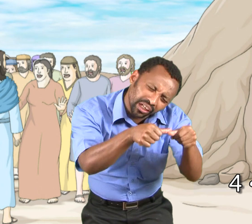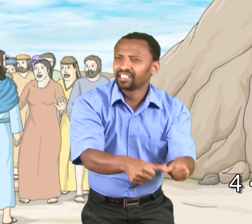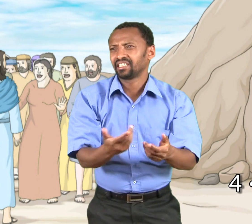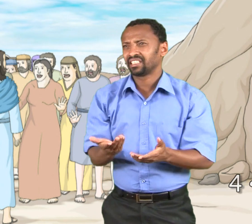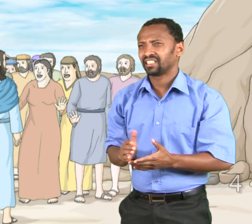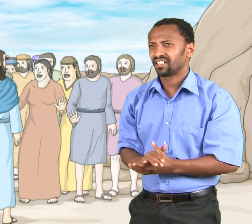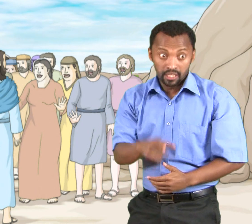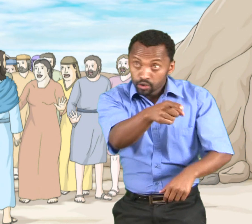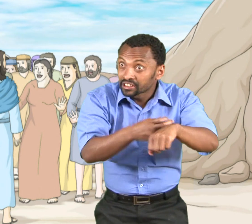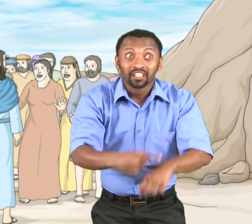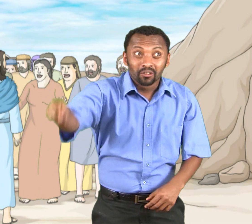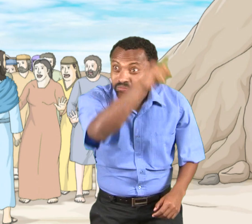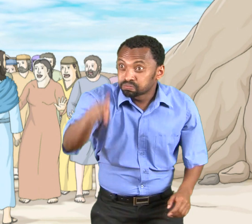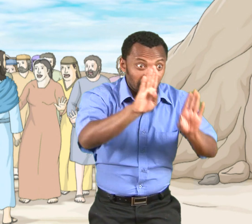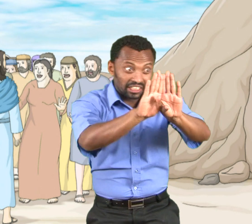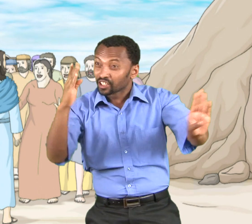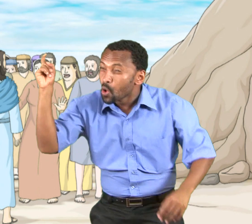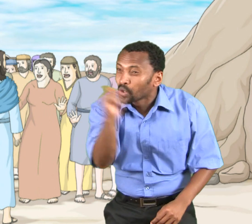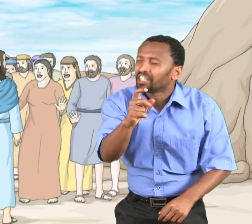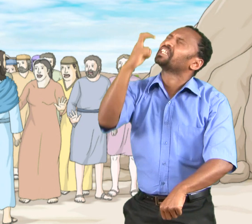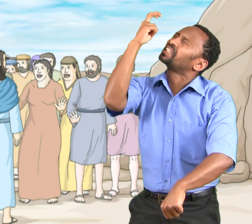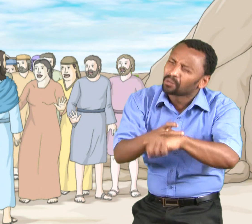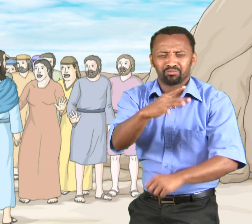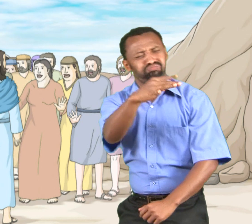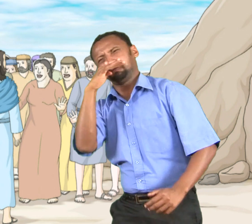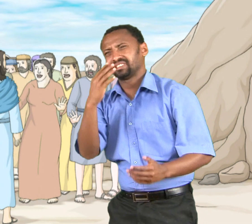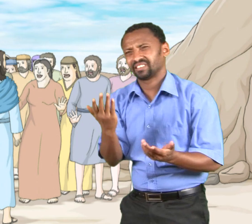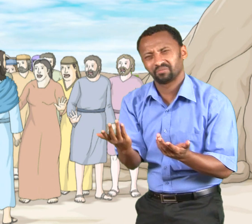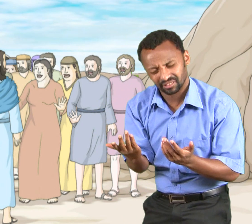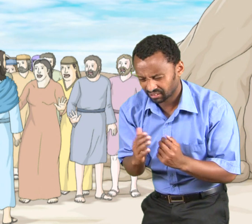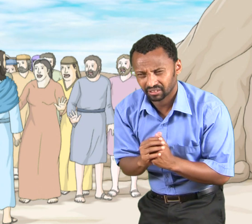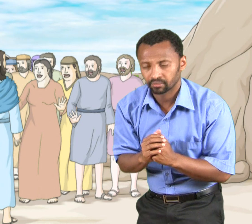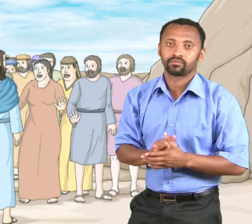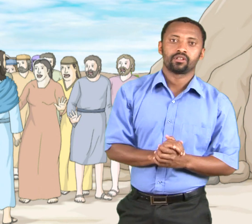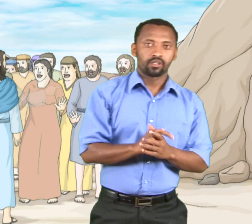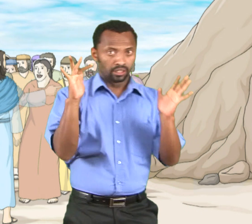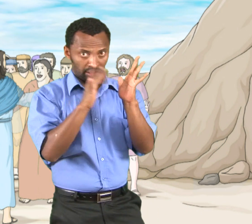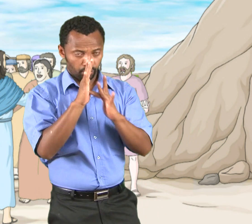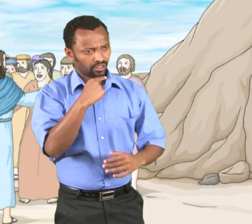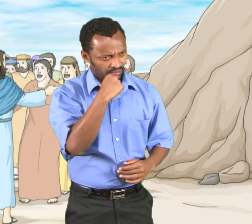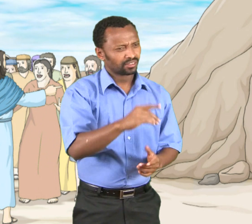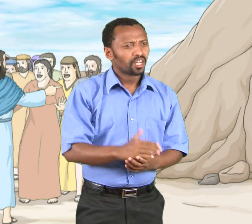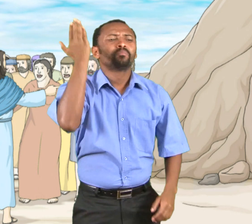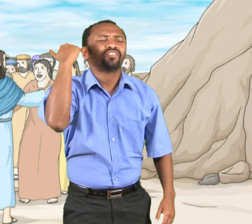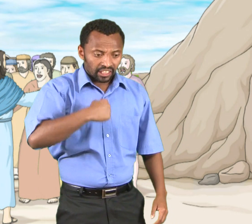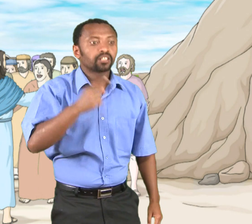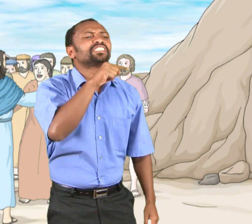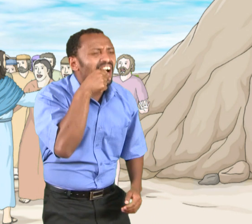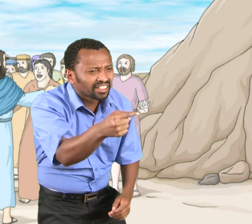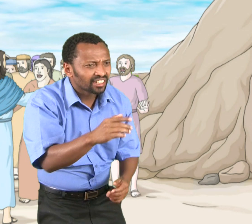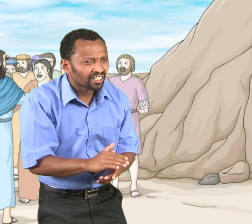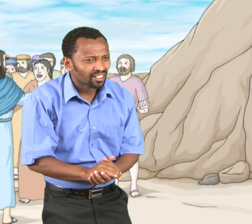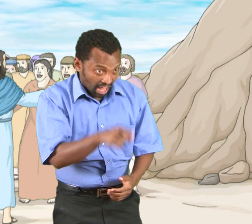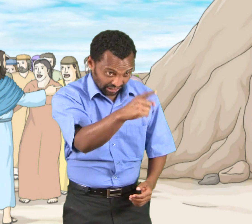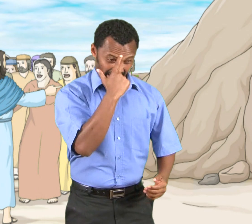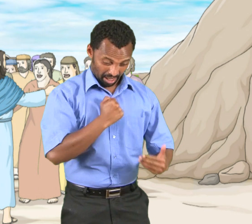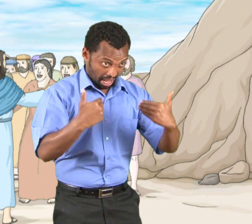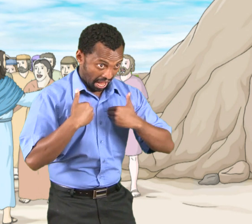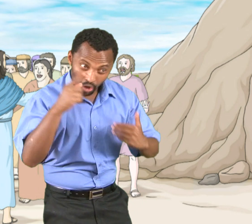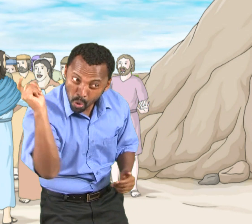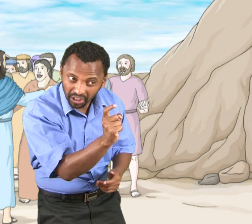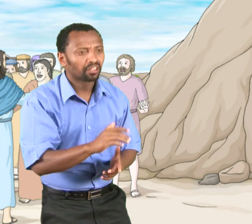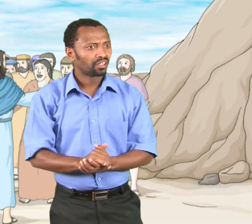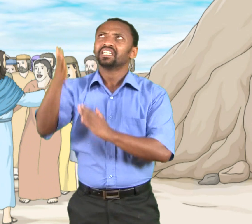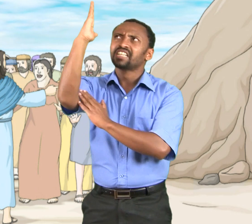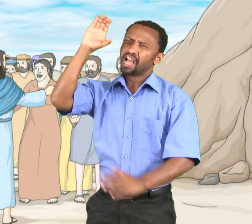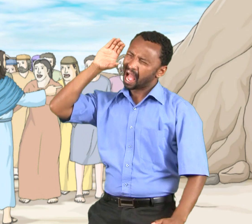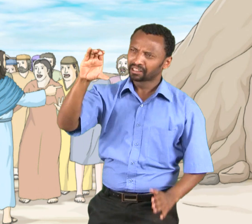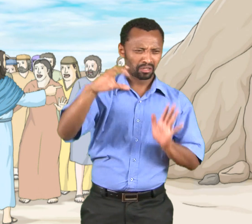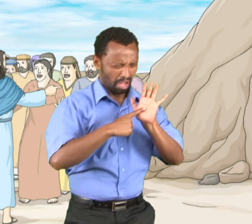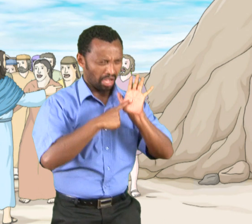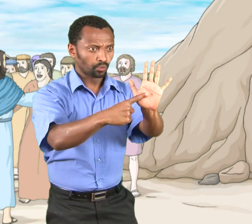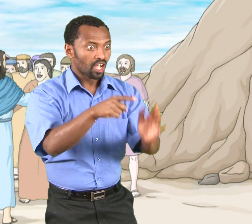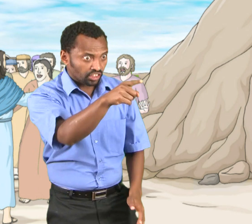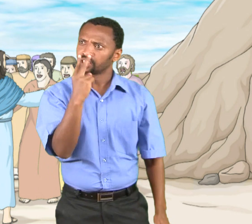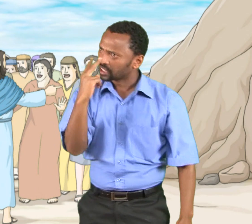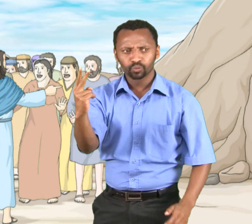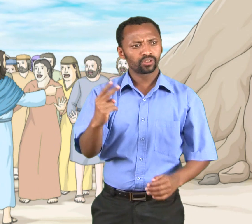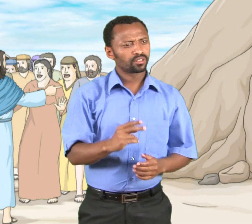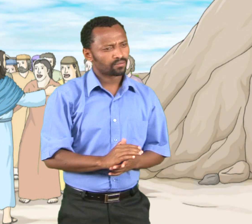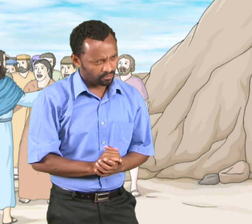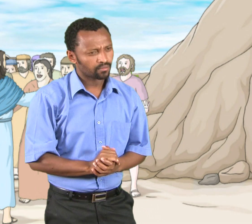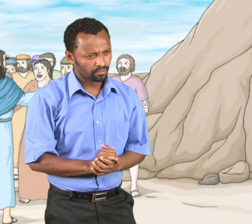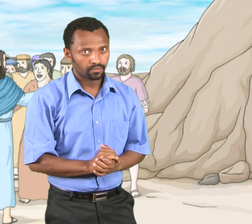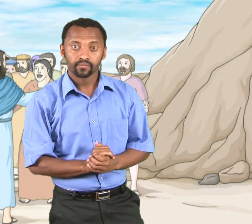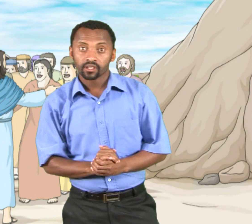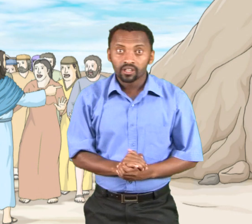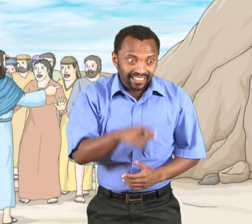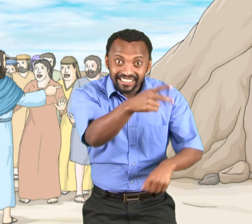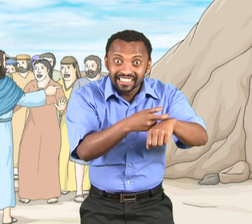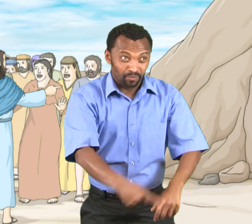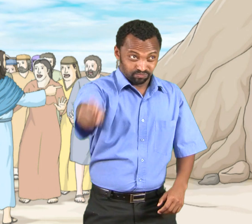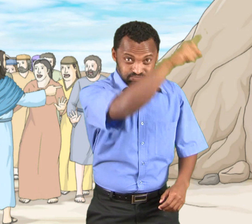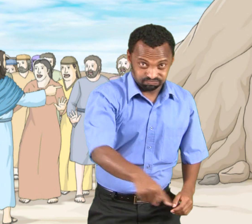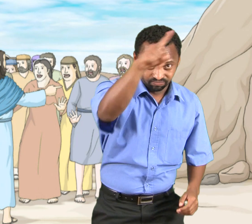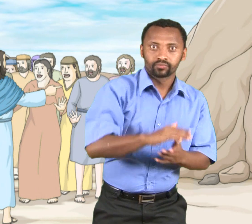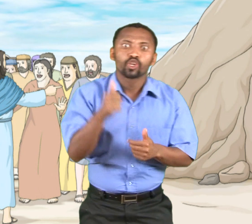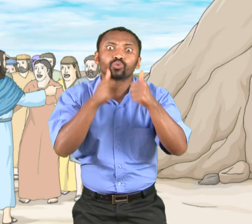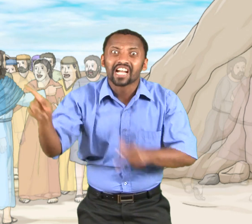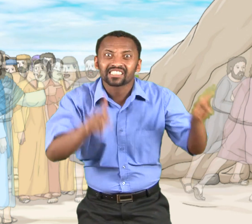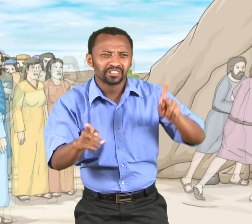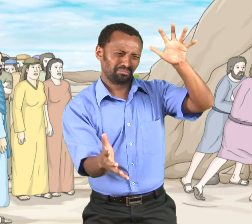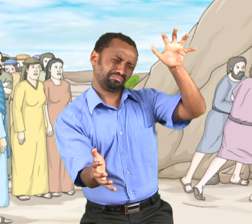Jesus replied, “Did I not tell you that if you believed, you would see the glory of God?”